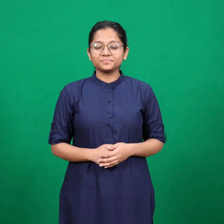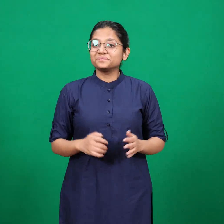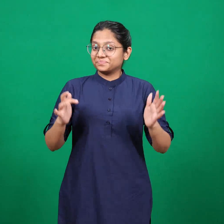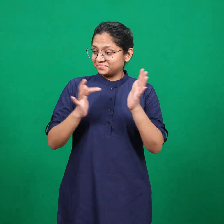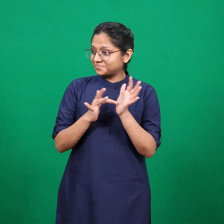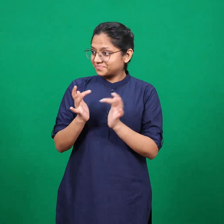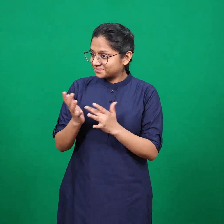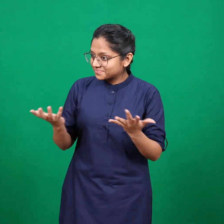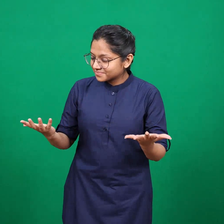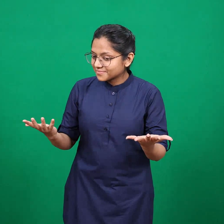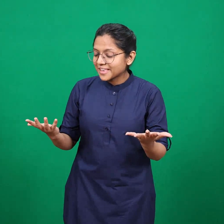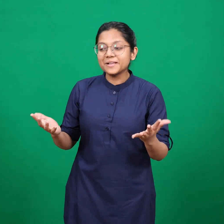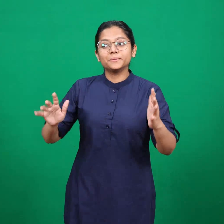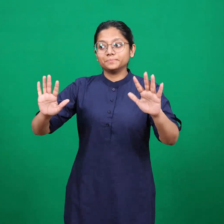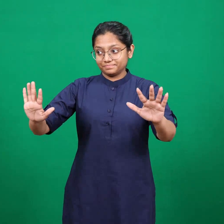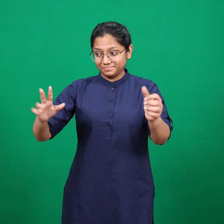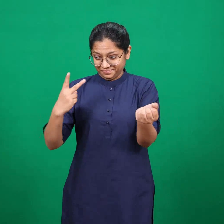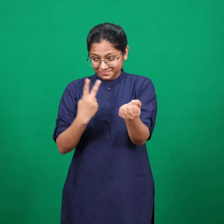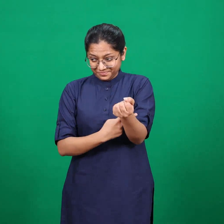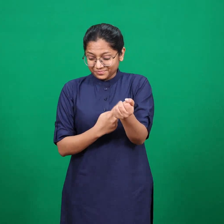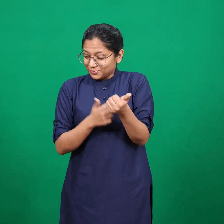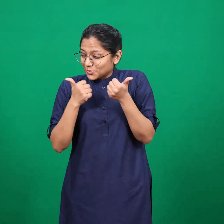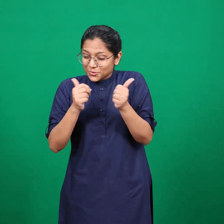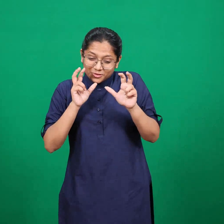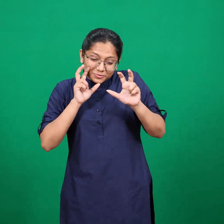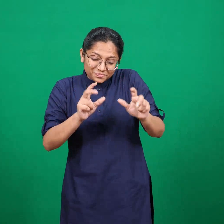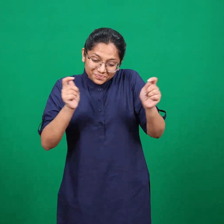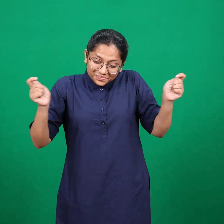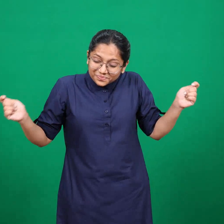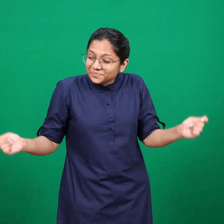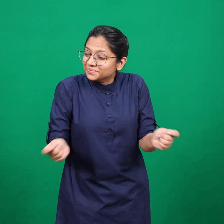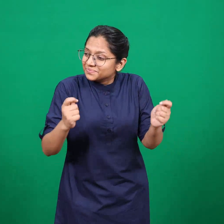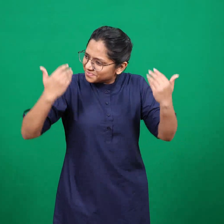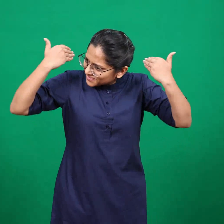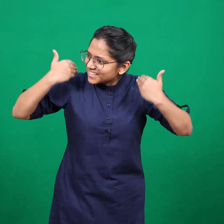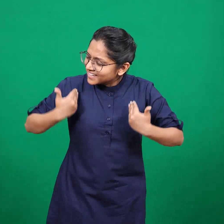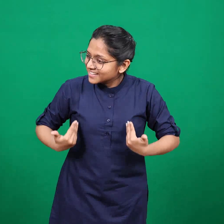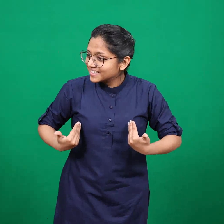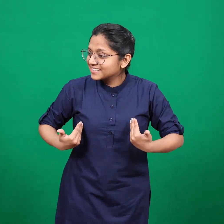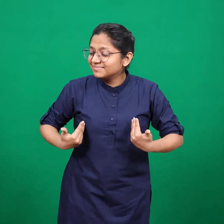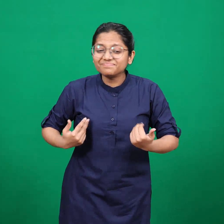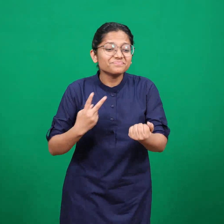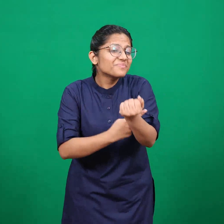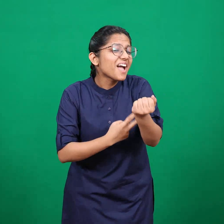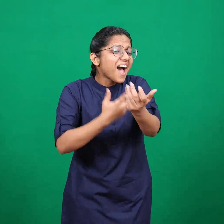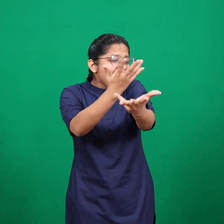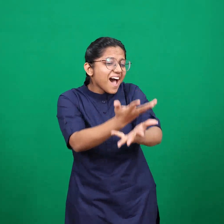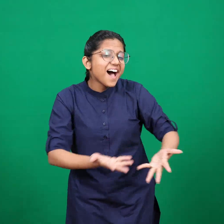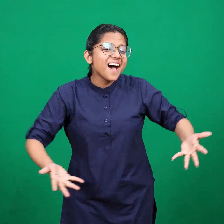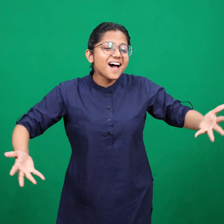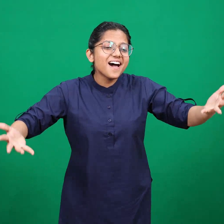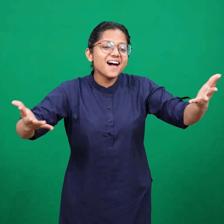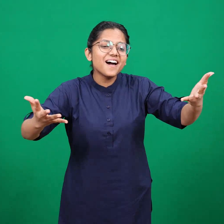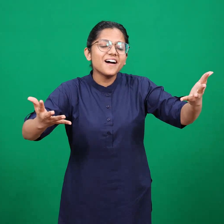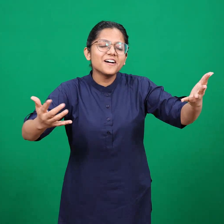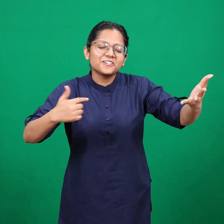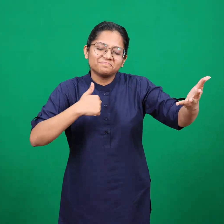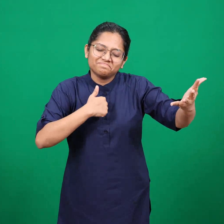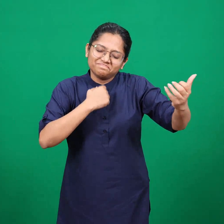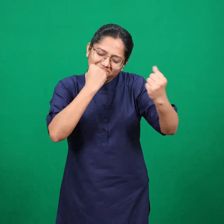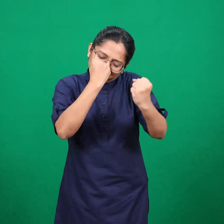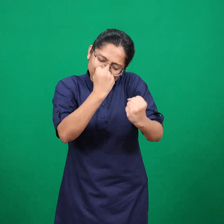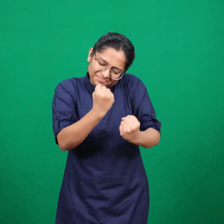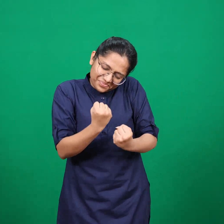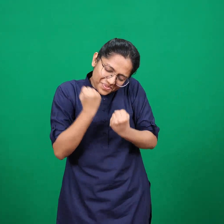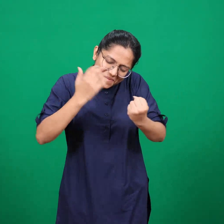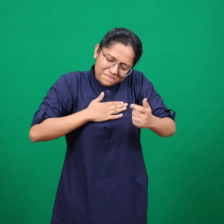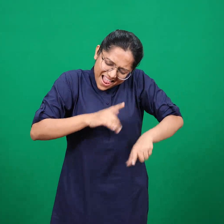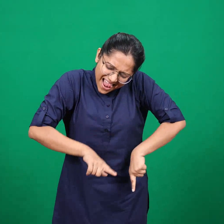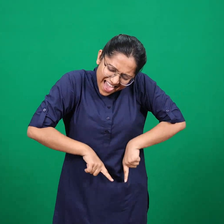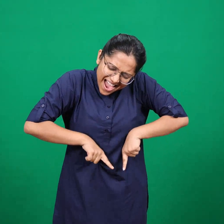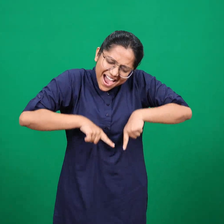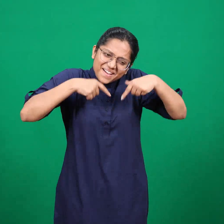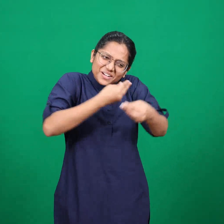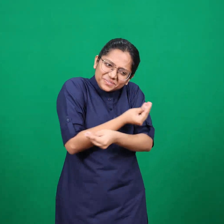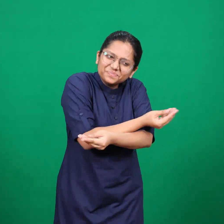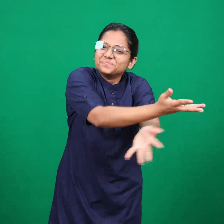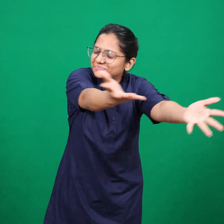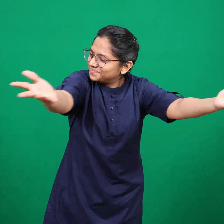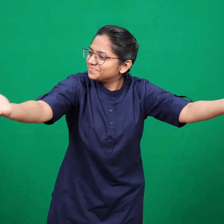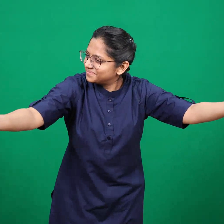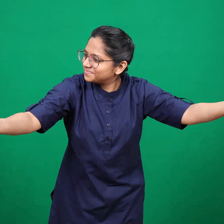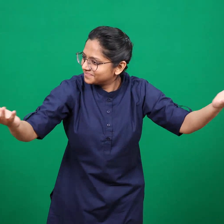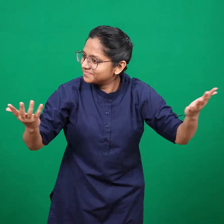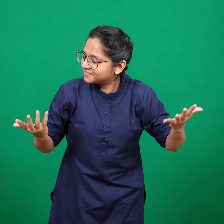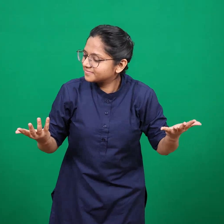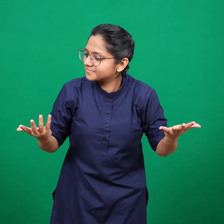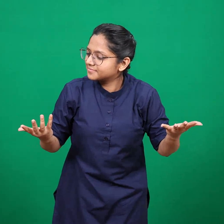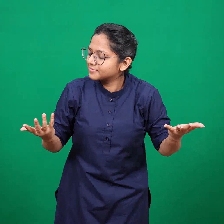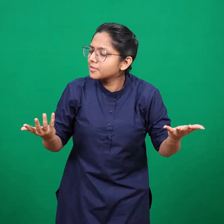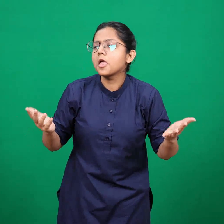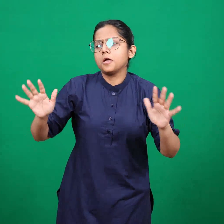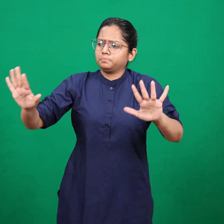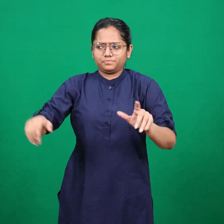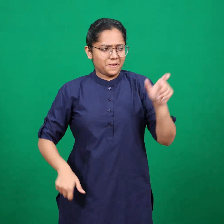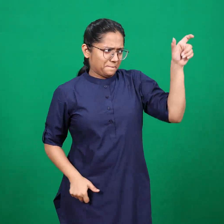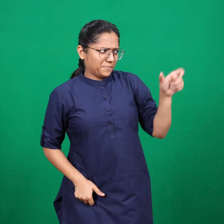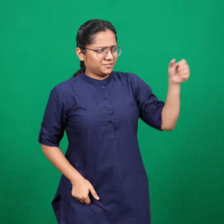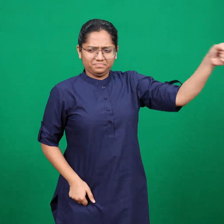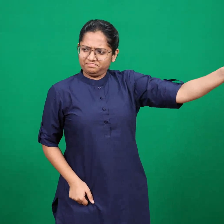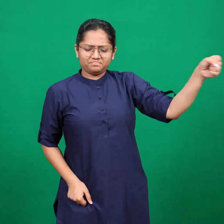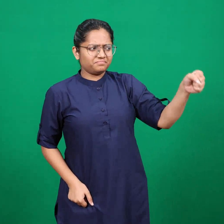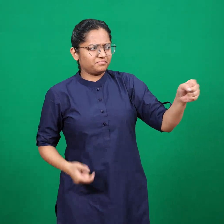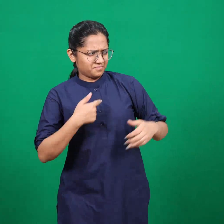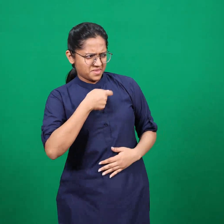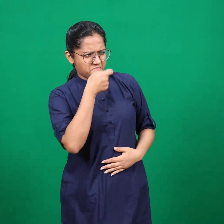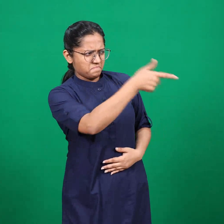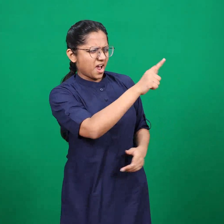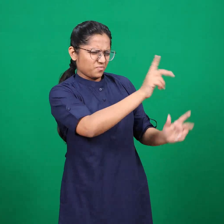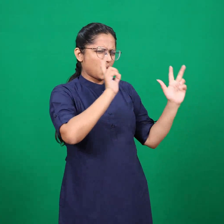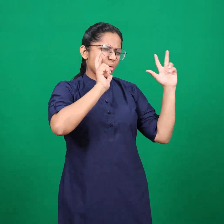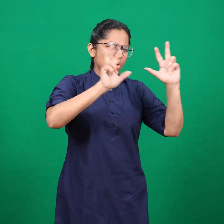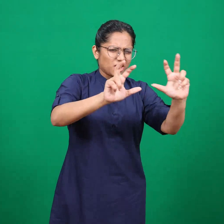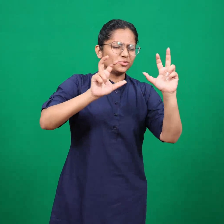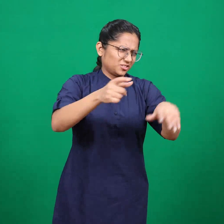I am the good shepherd. The good shepherd lays down His life for the sheep.